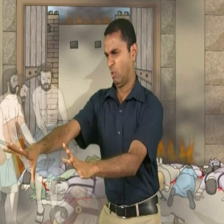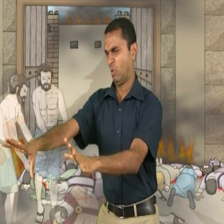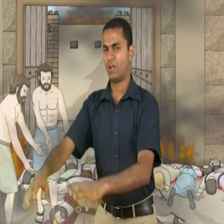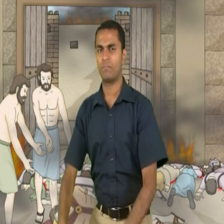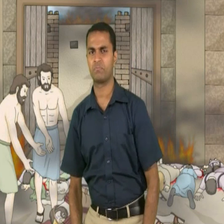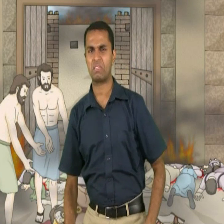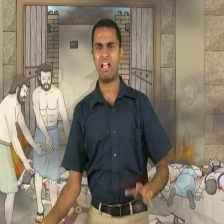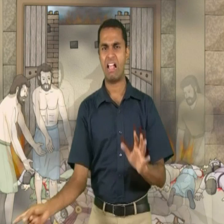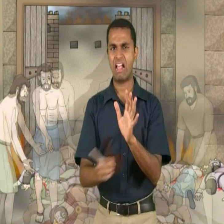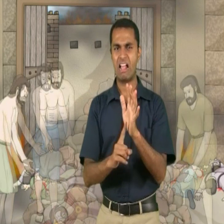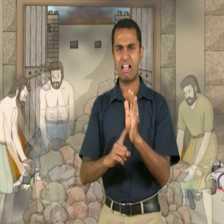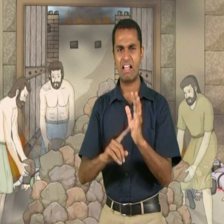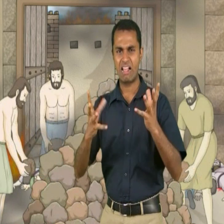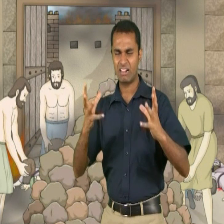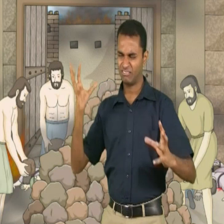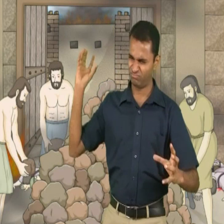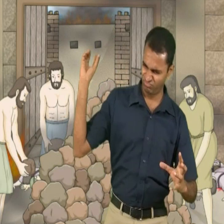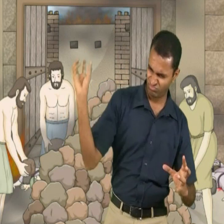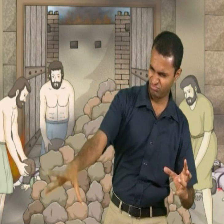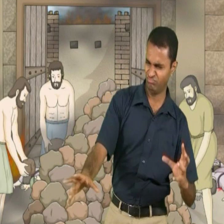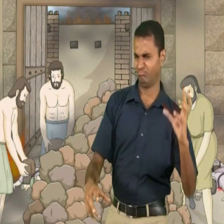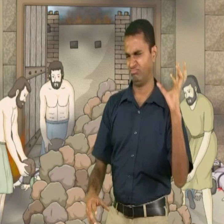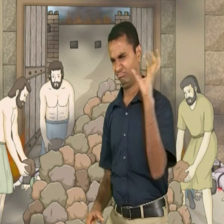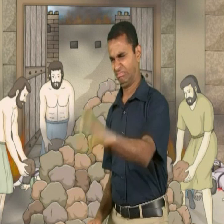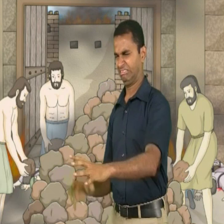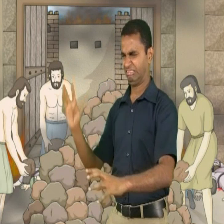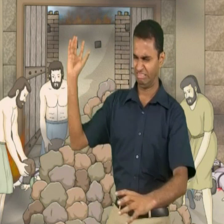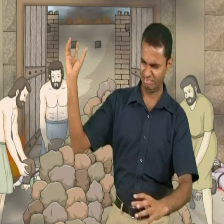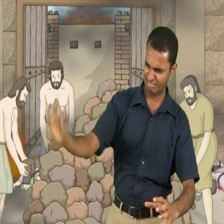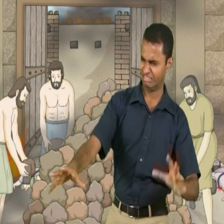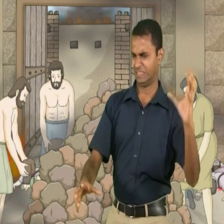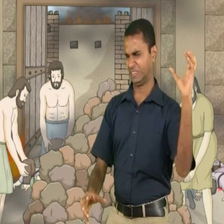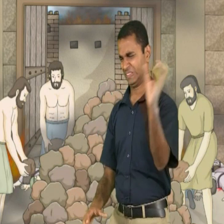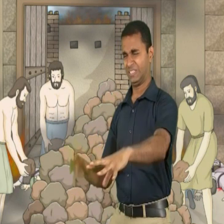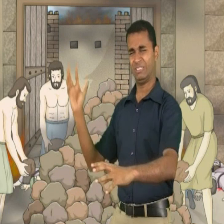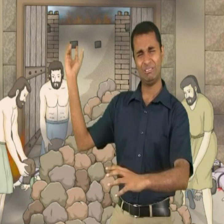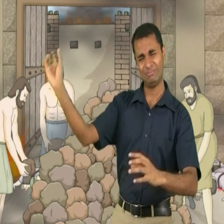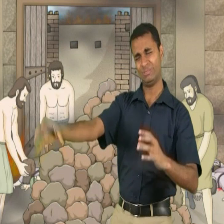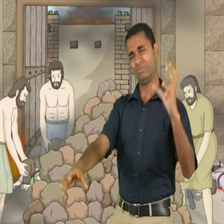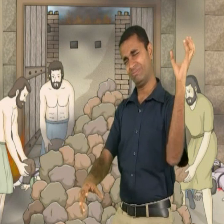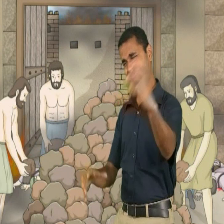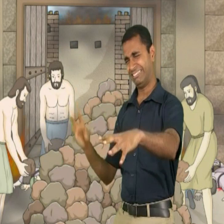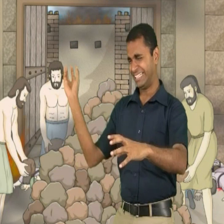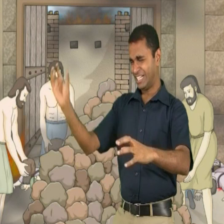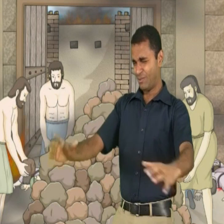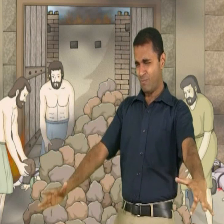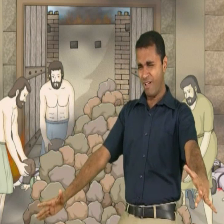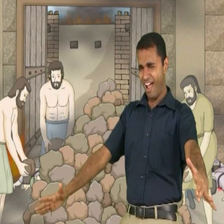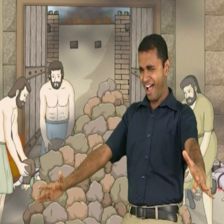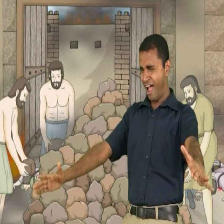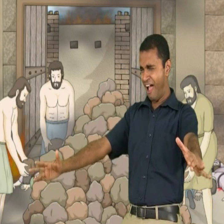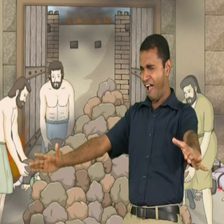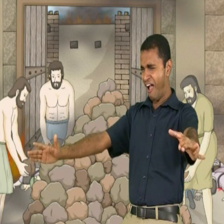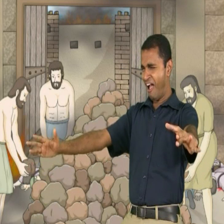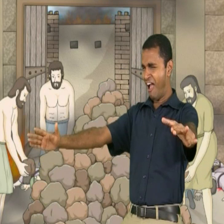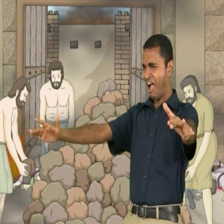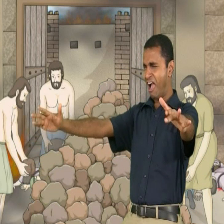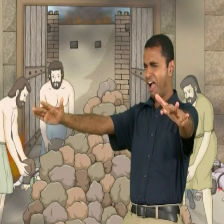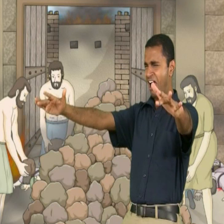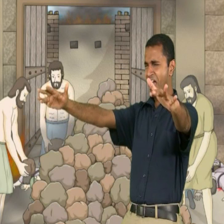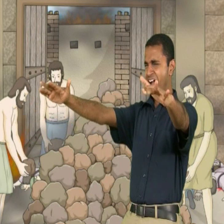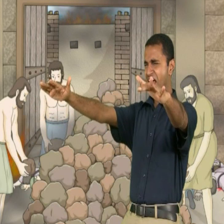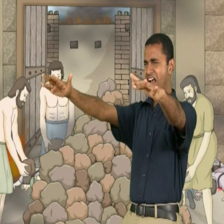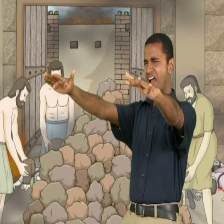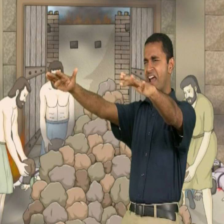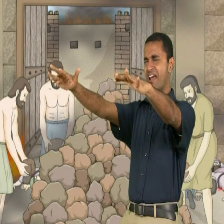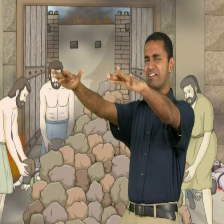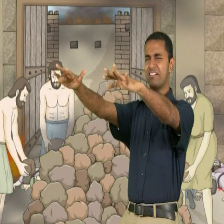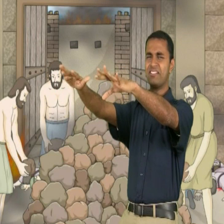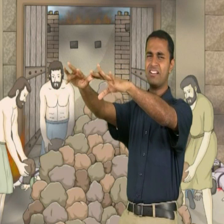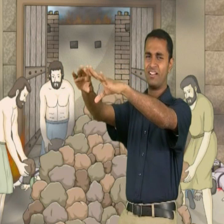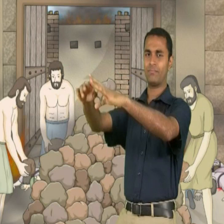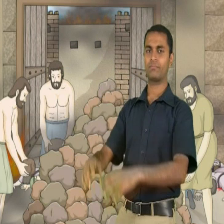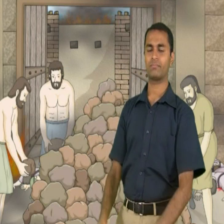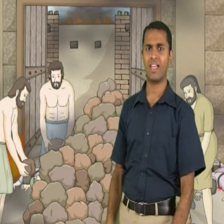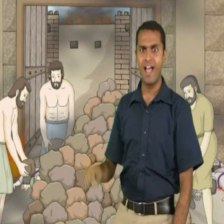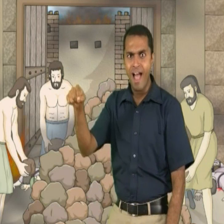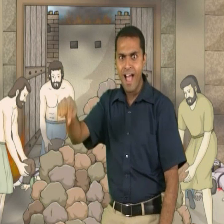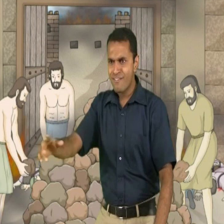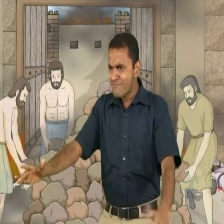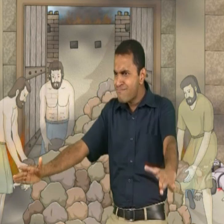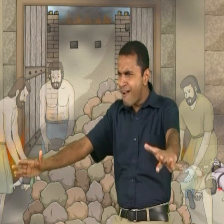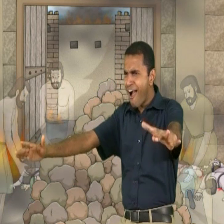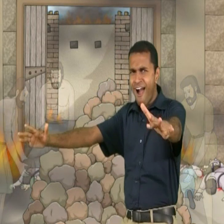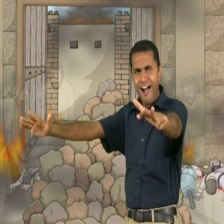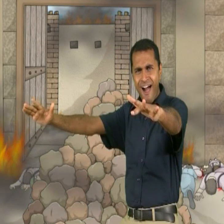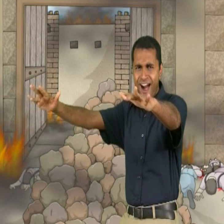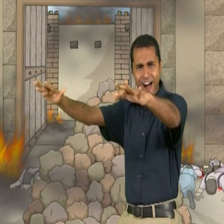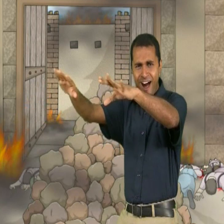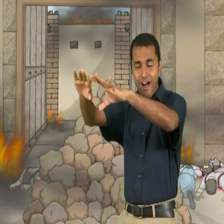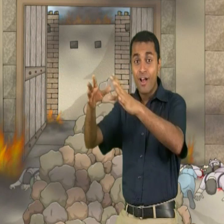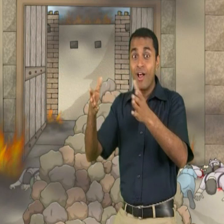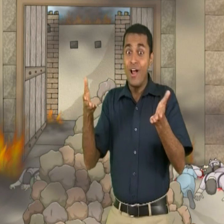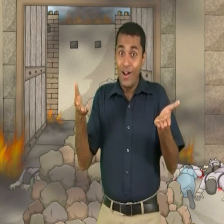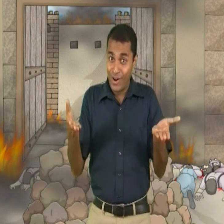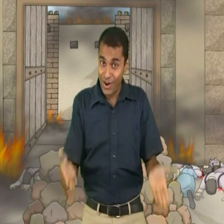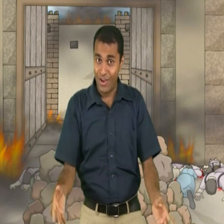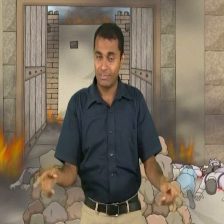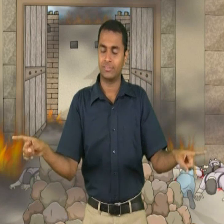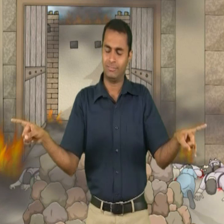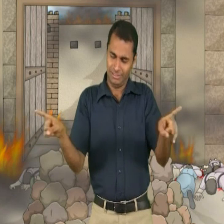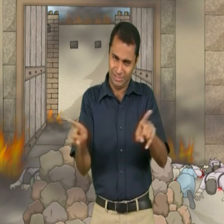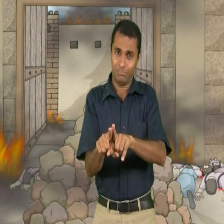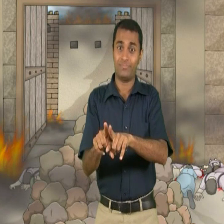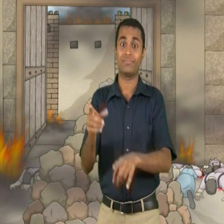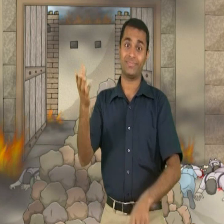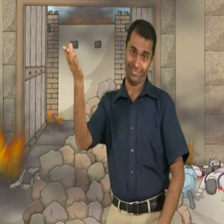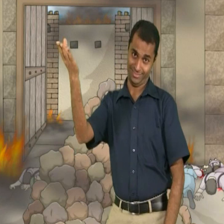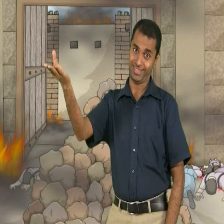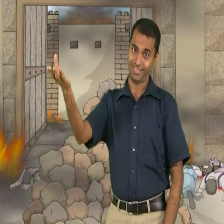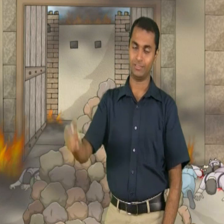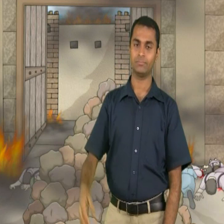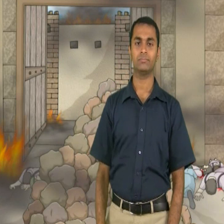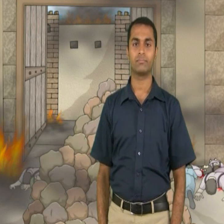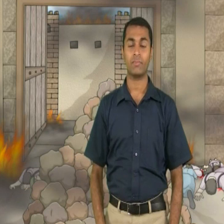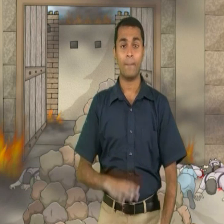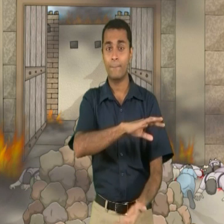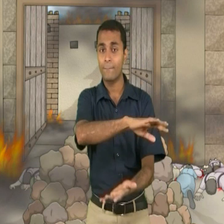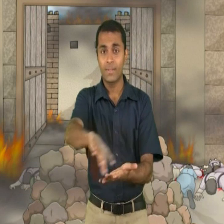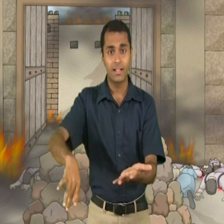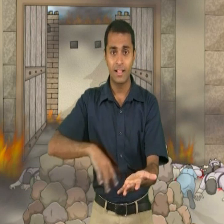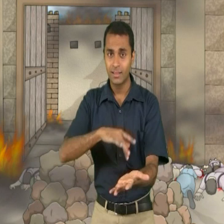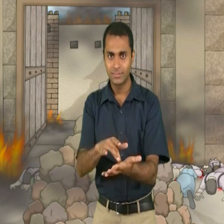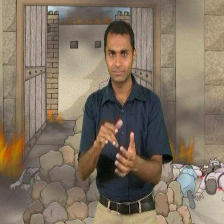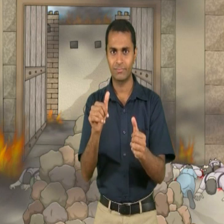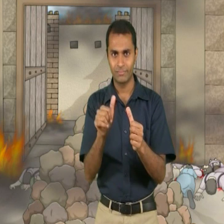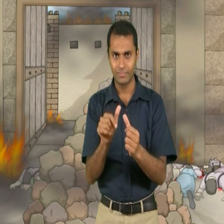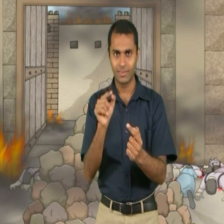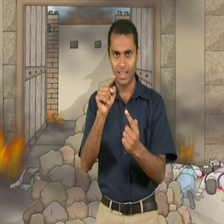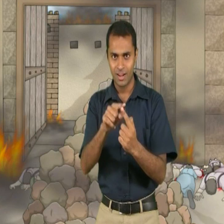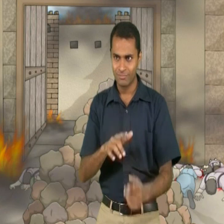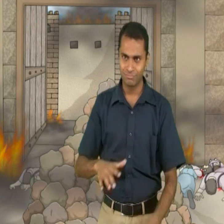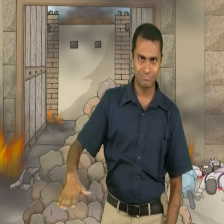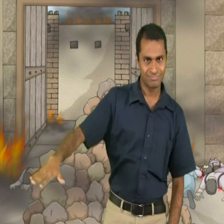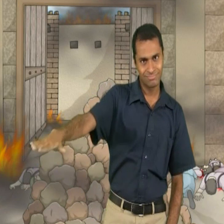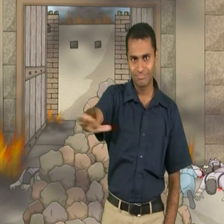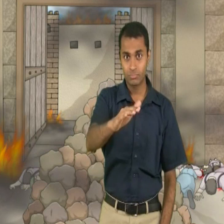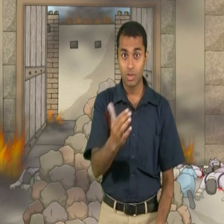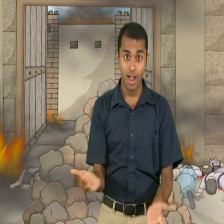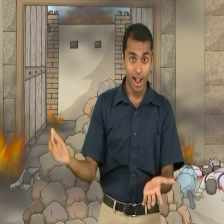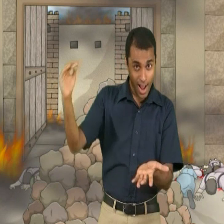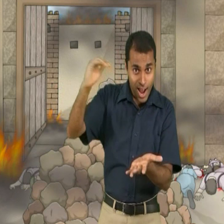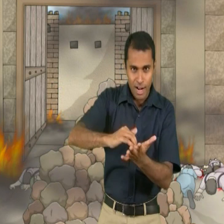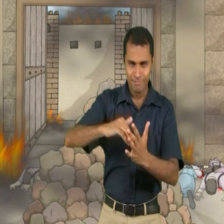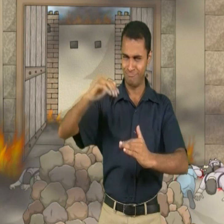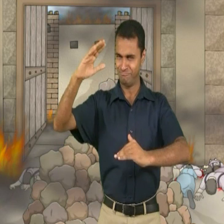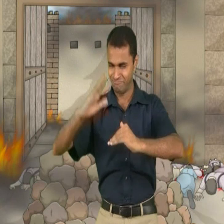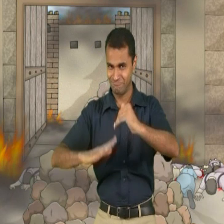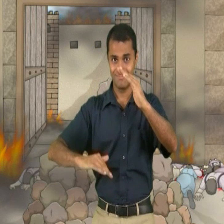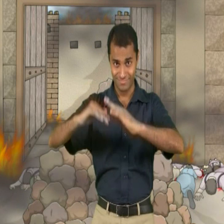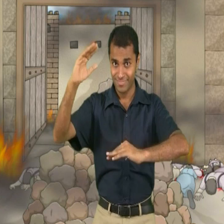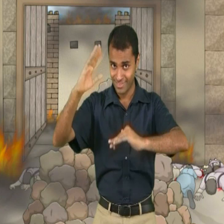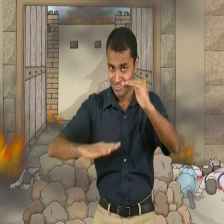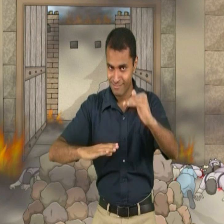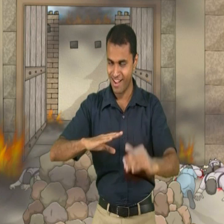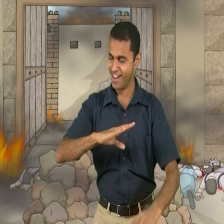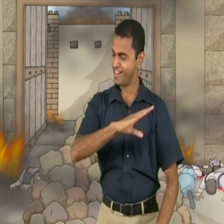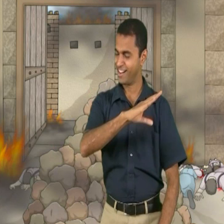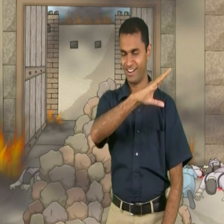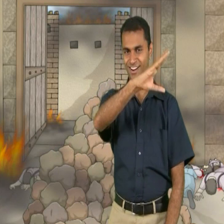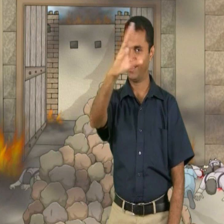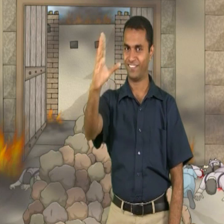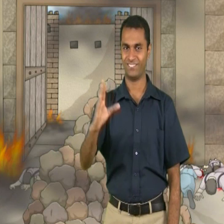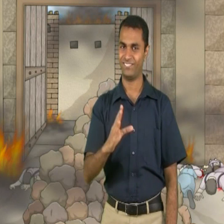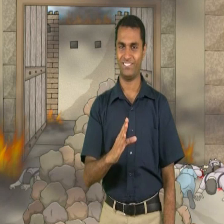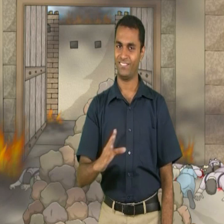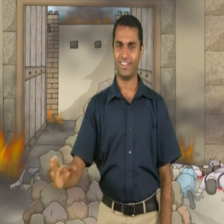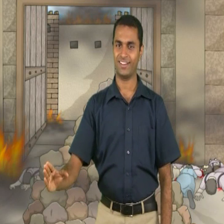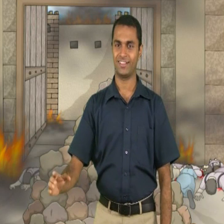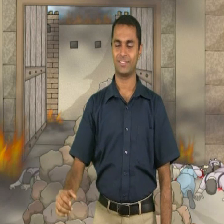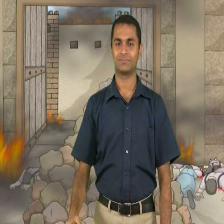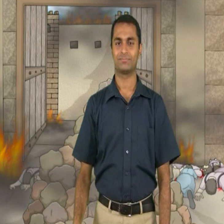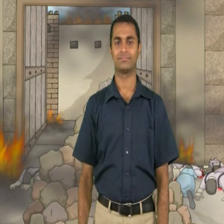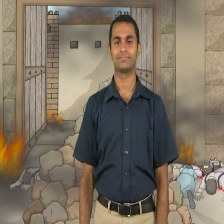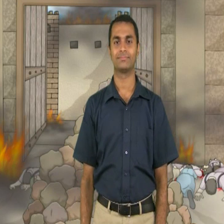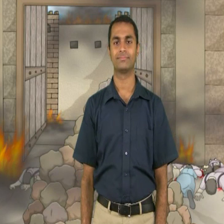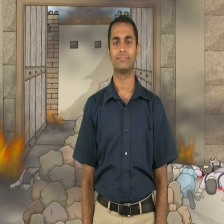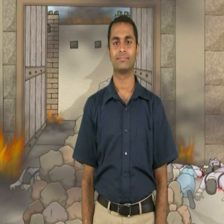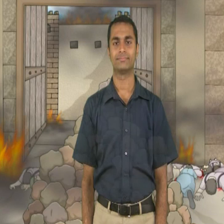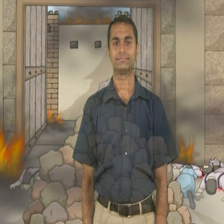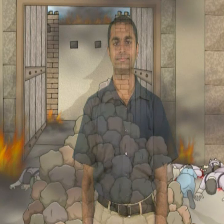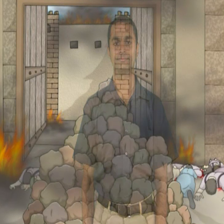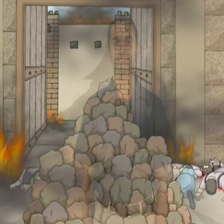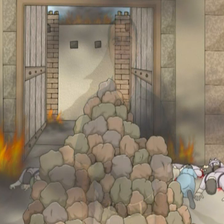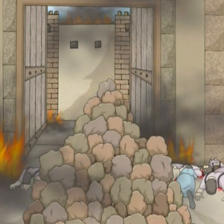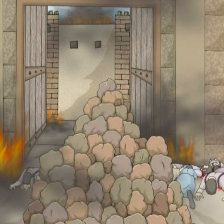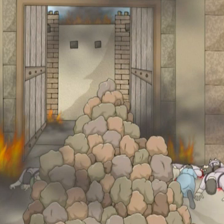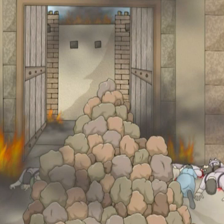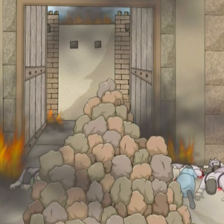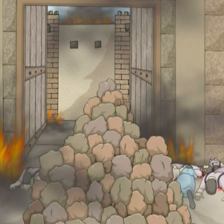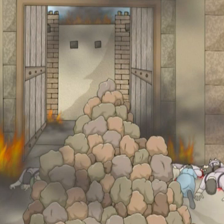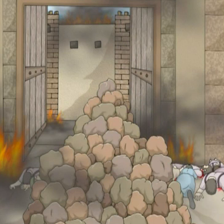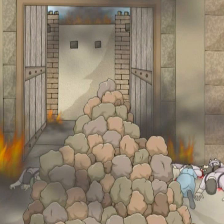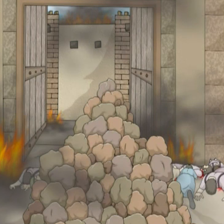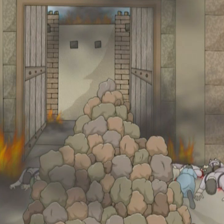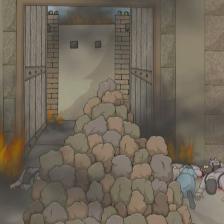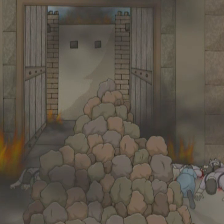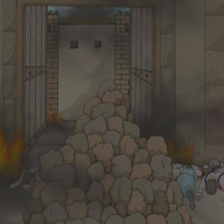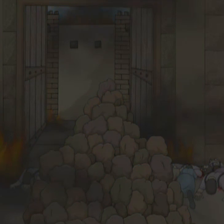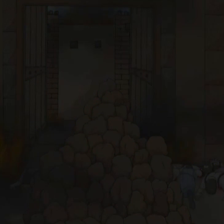And over it they raised a large pile of rocks, which remains to this day.